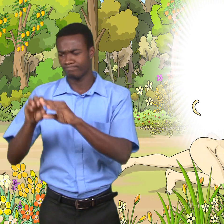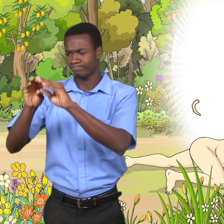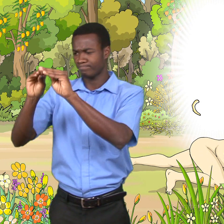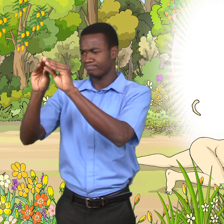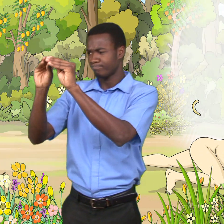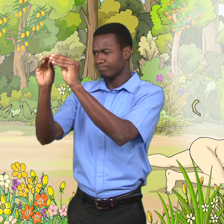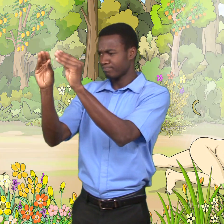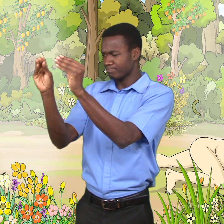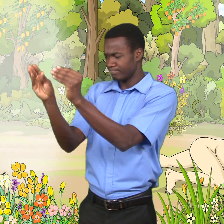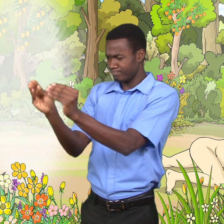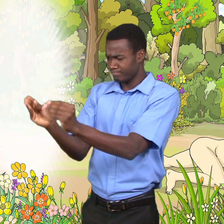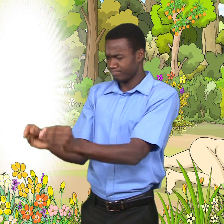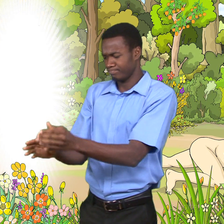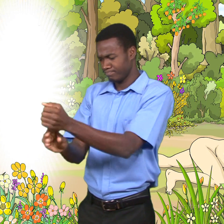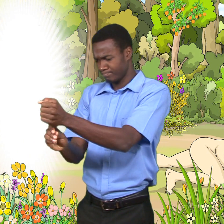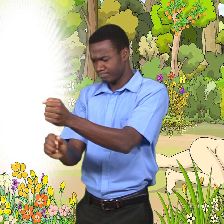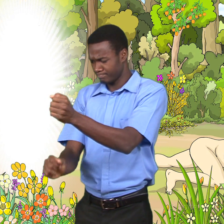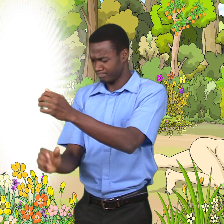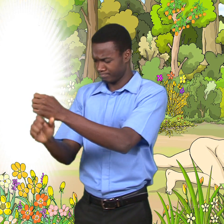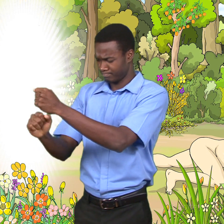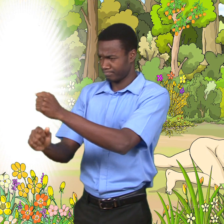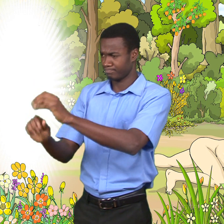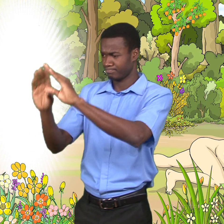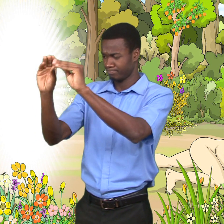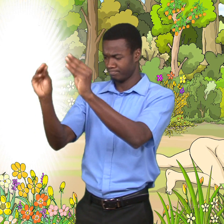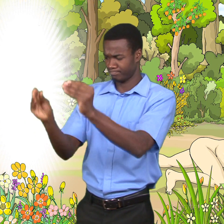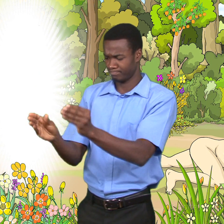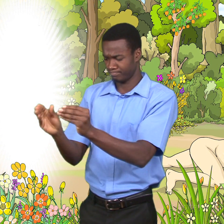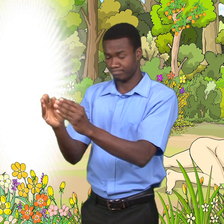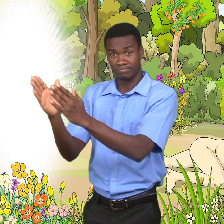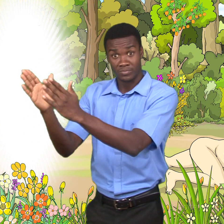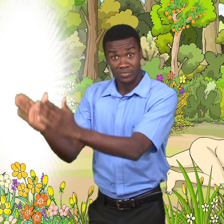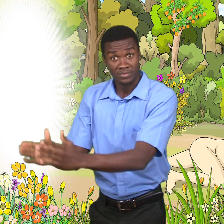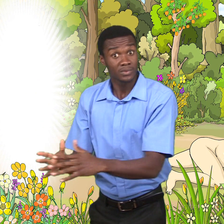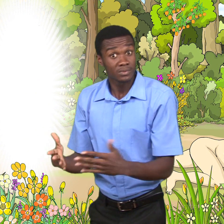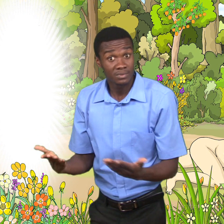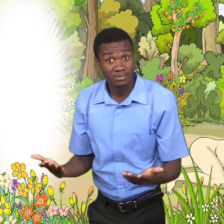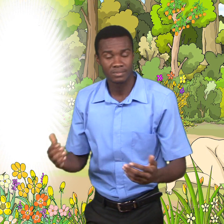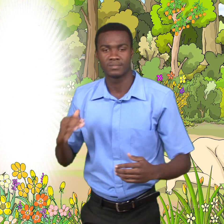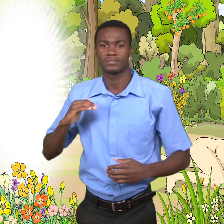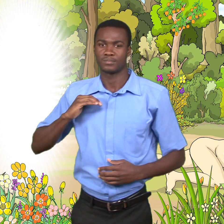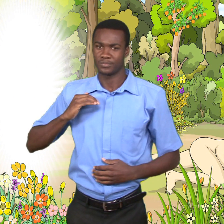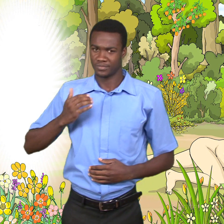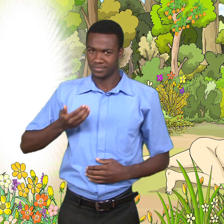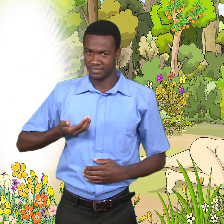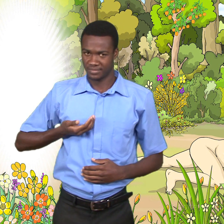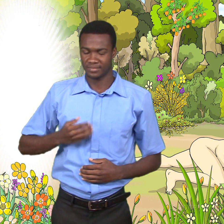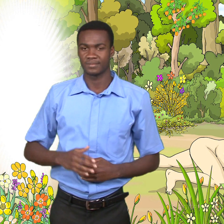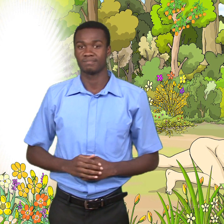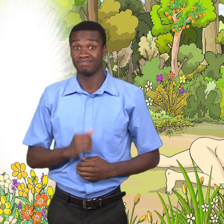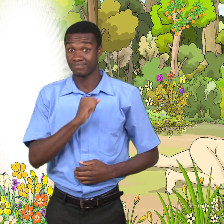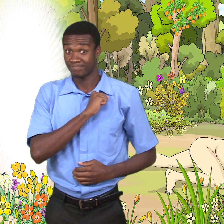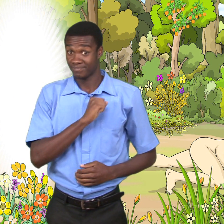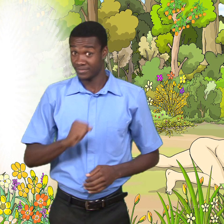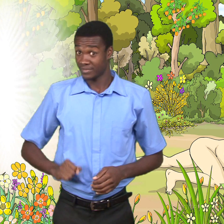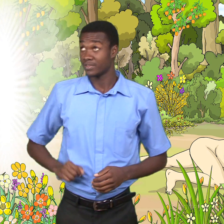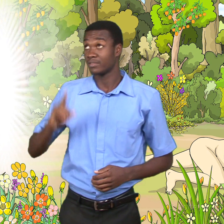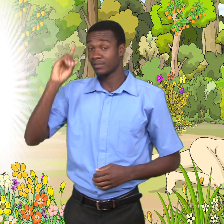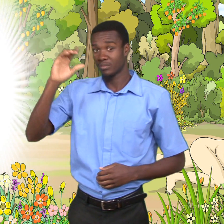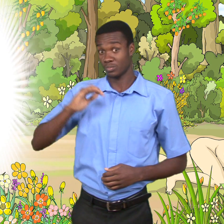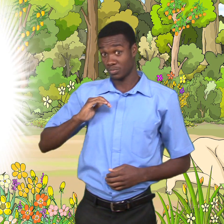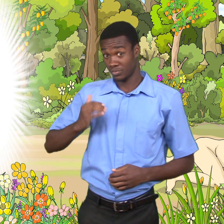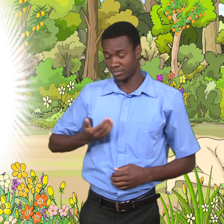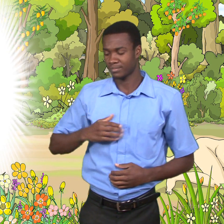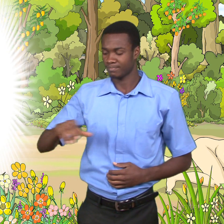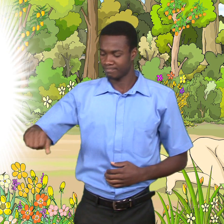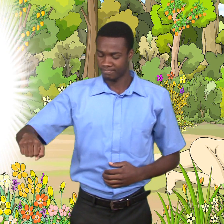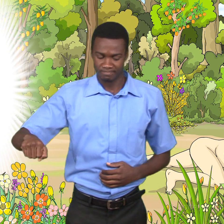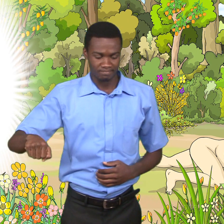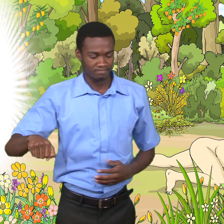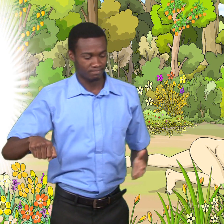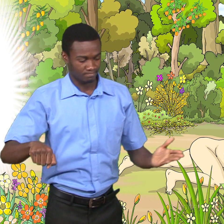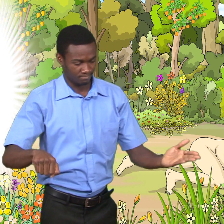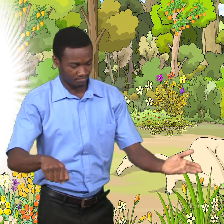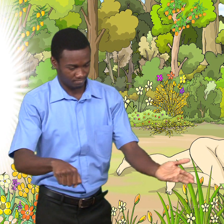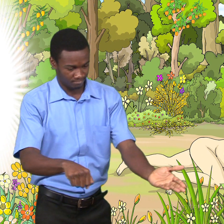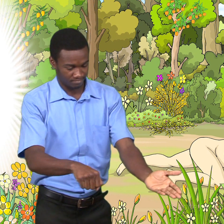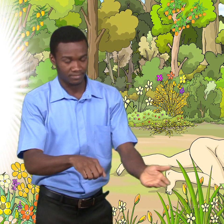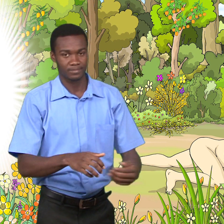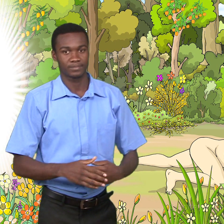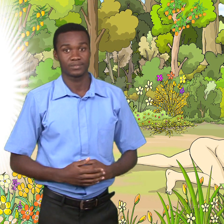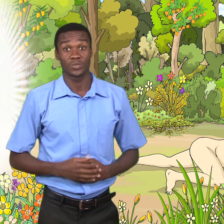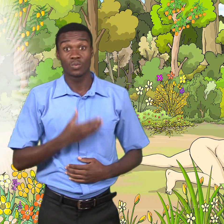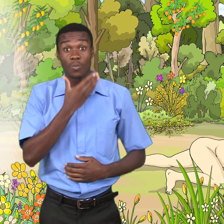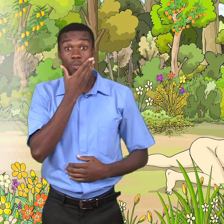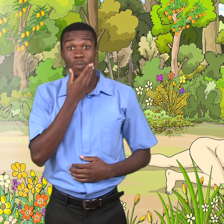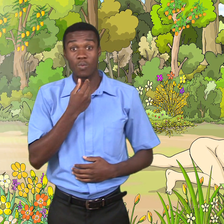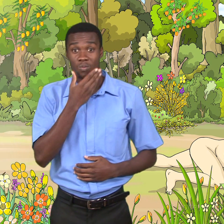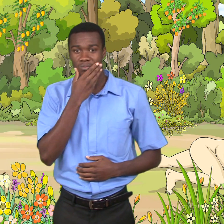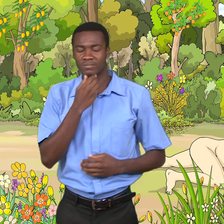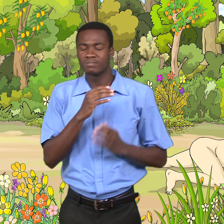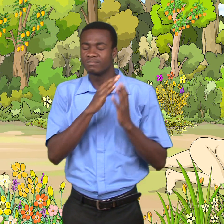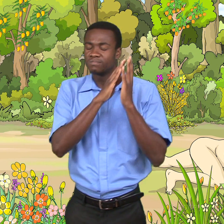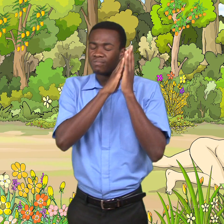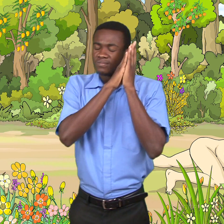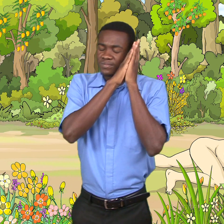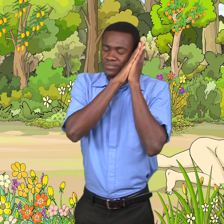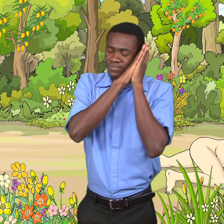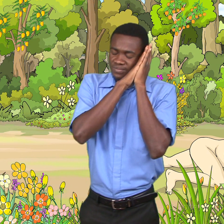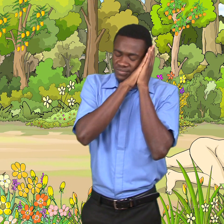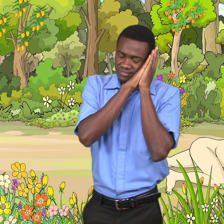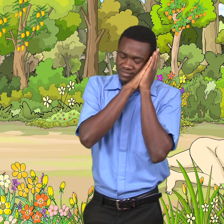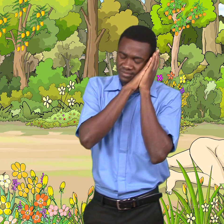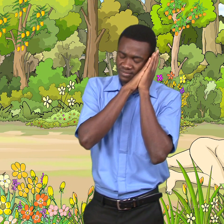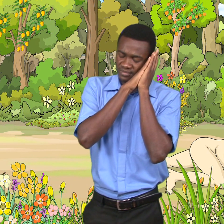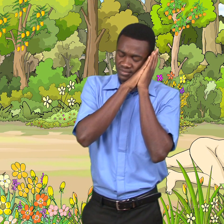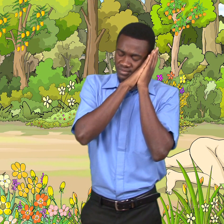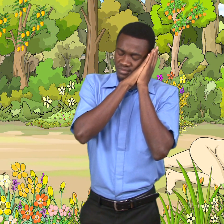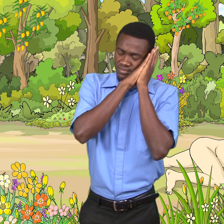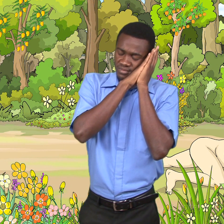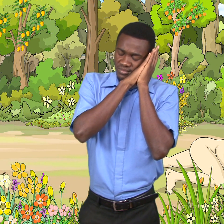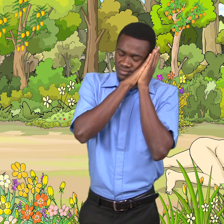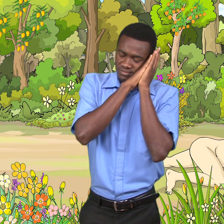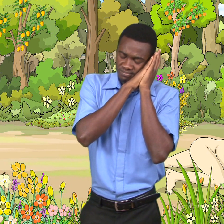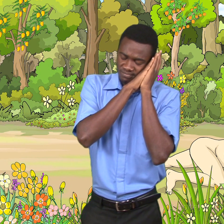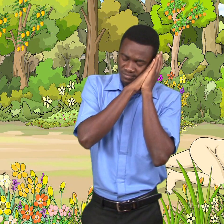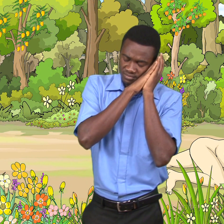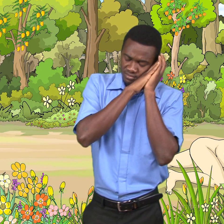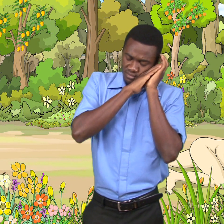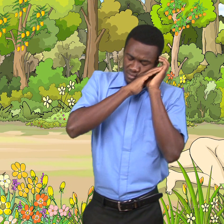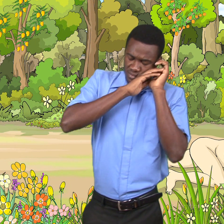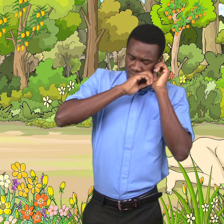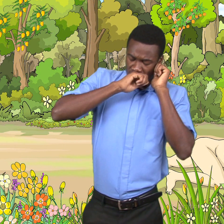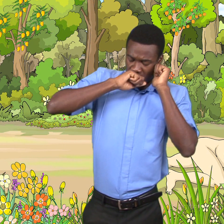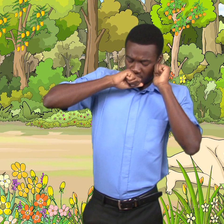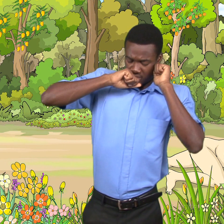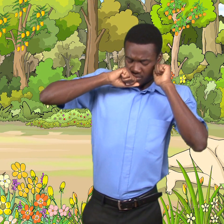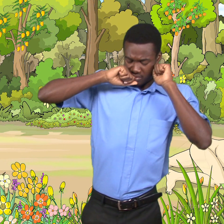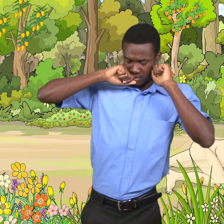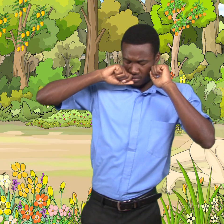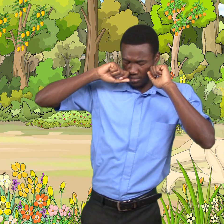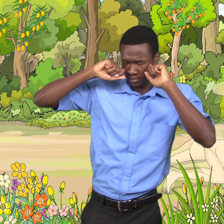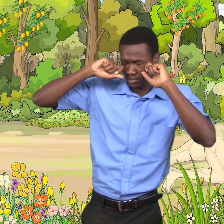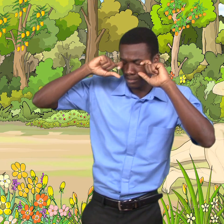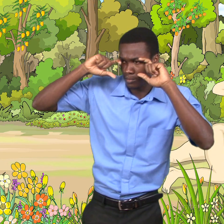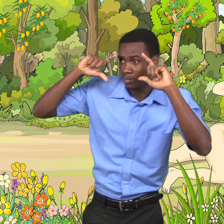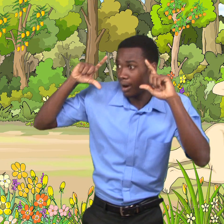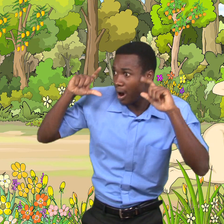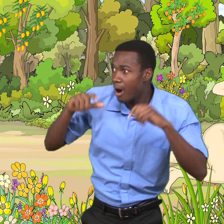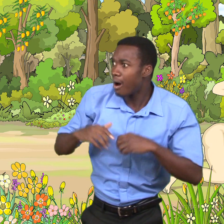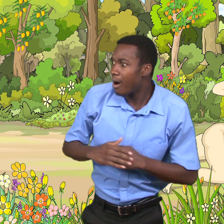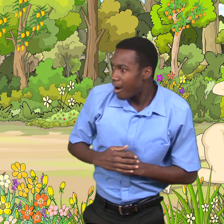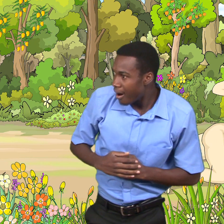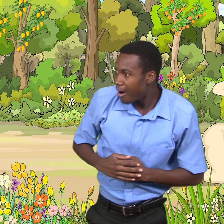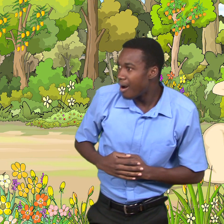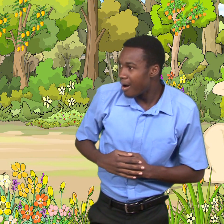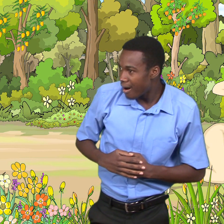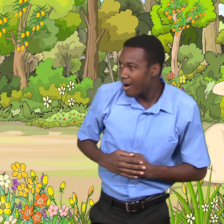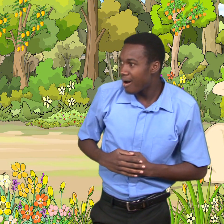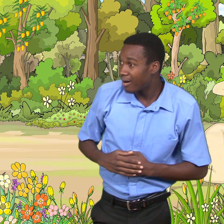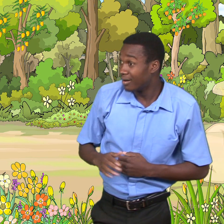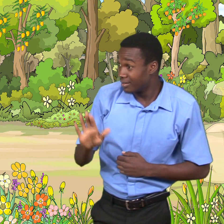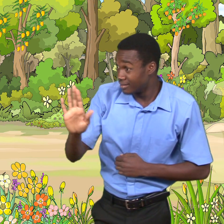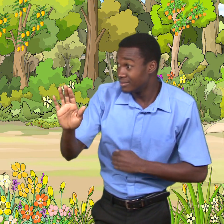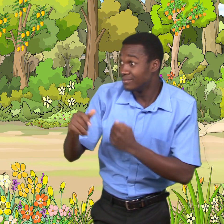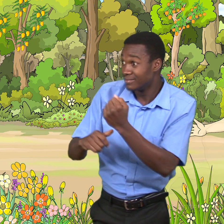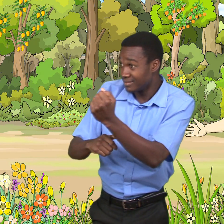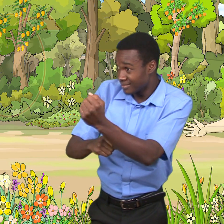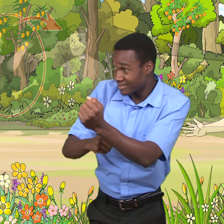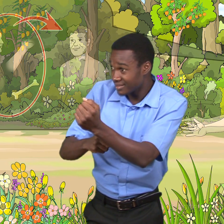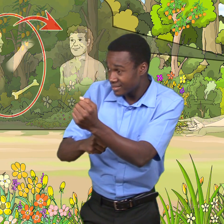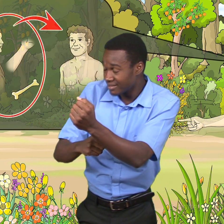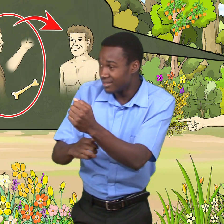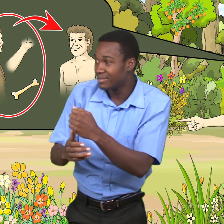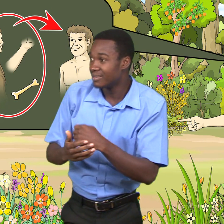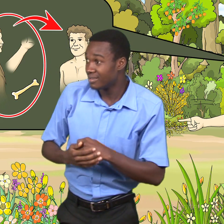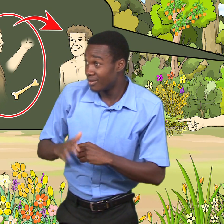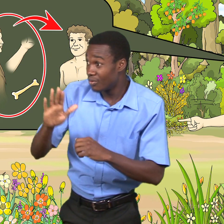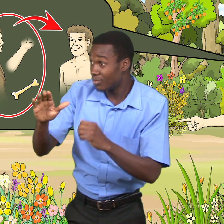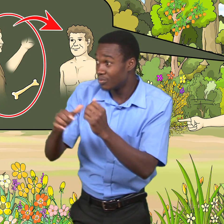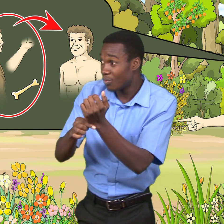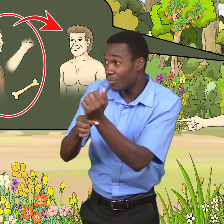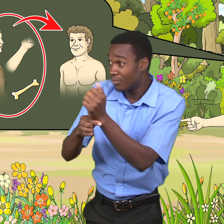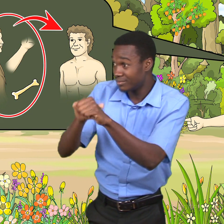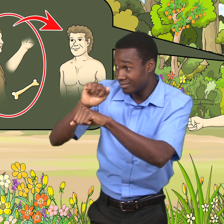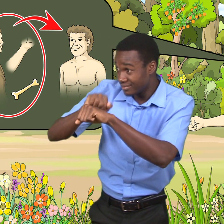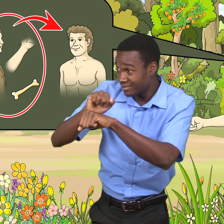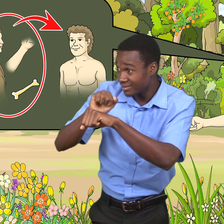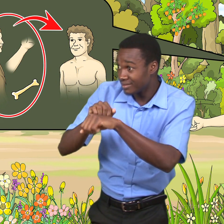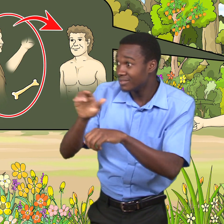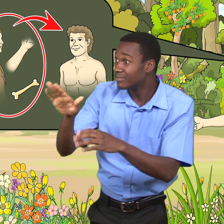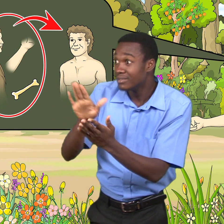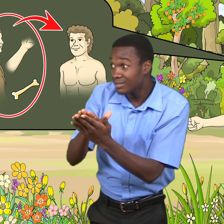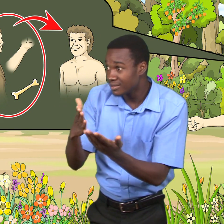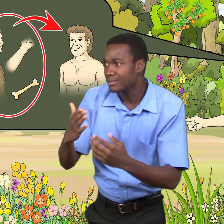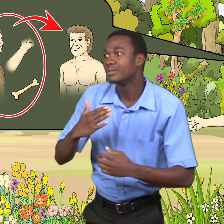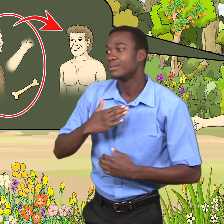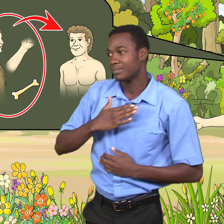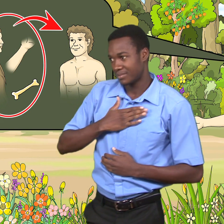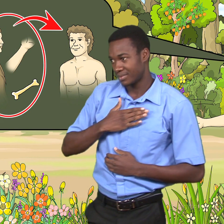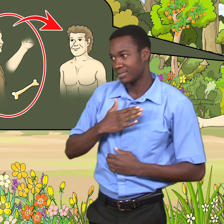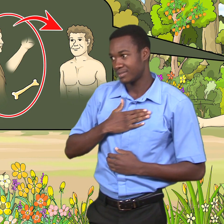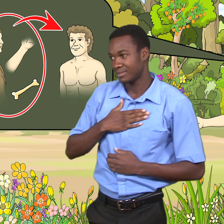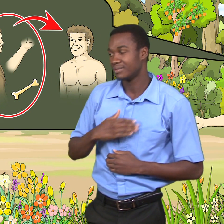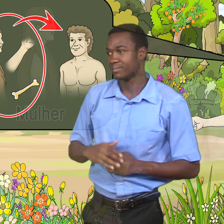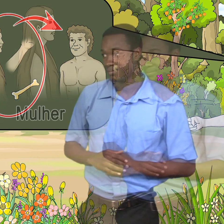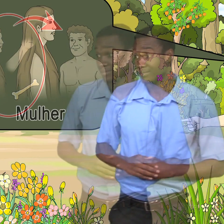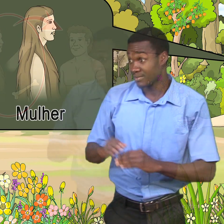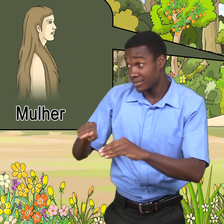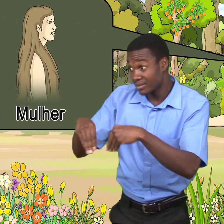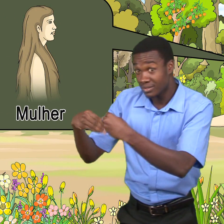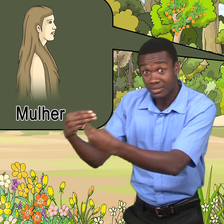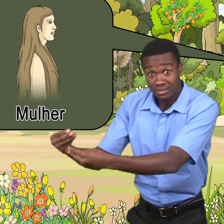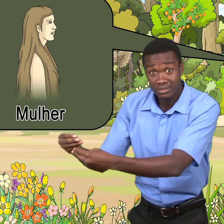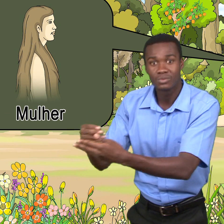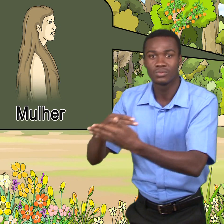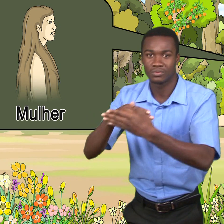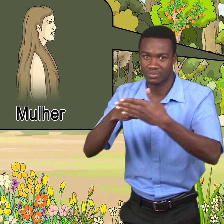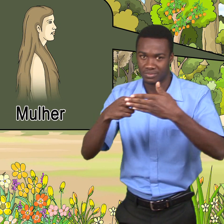And from the rib that the LORD God had taken from the man, He made a woman and brought her to him. And the man said: “This is now bone of my bones and flesh of my flesh;